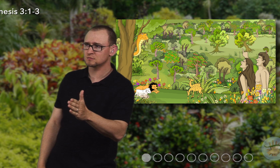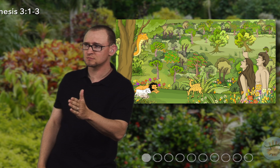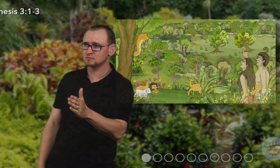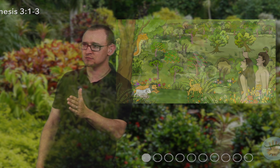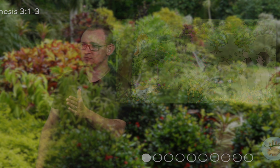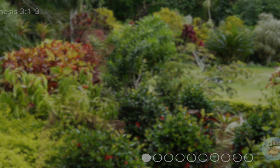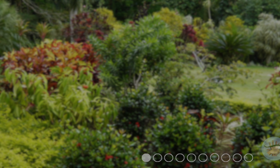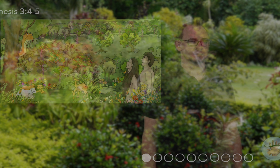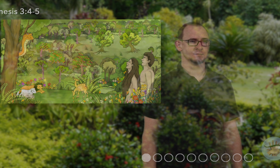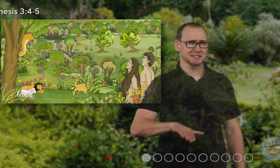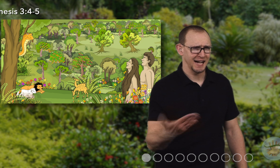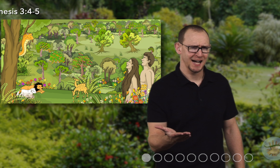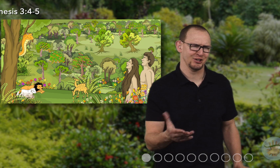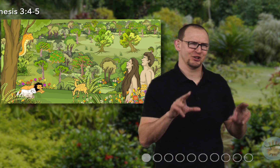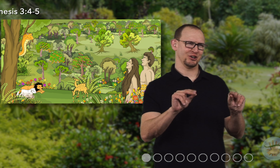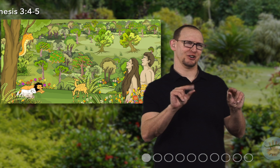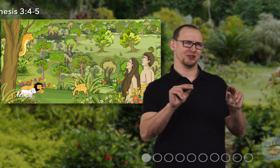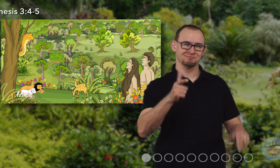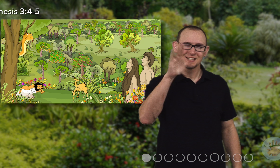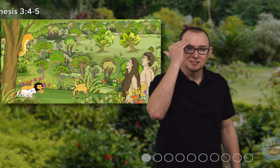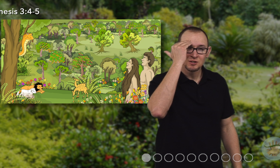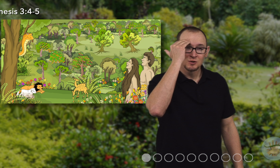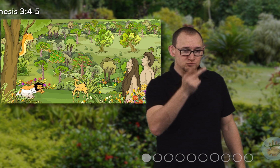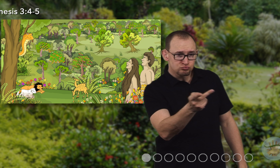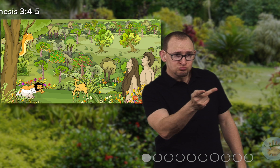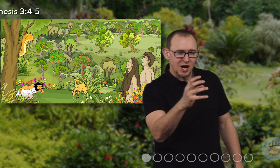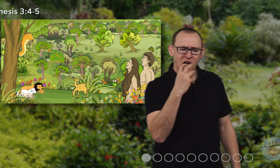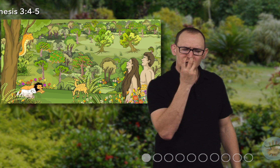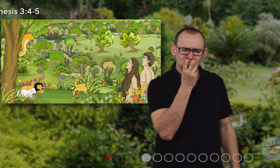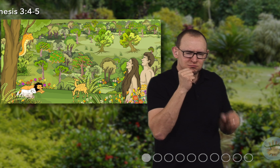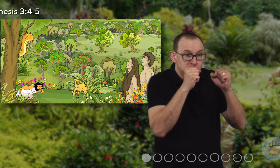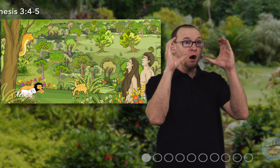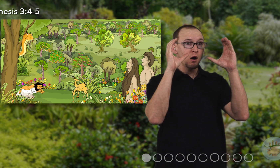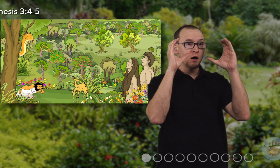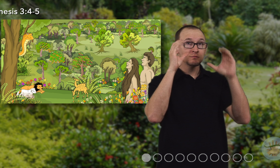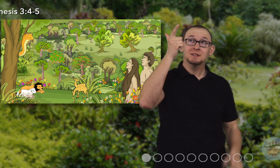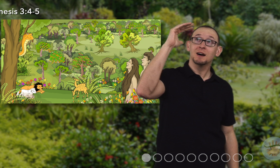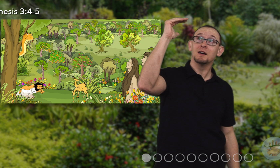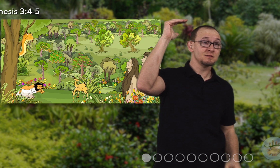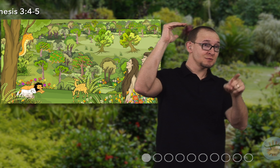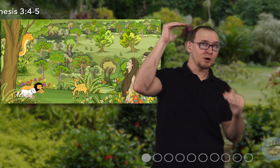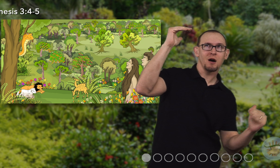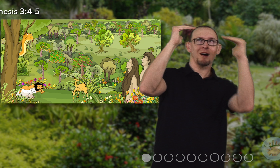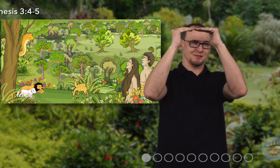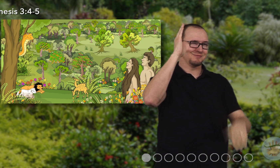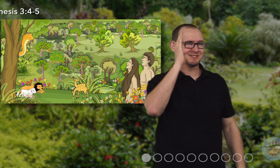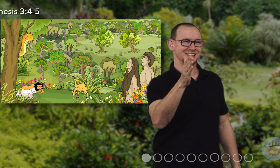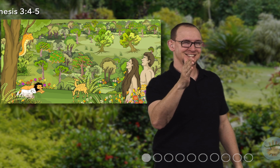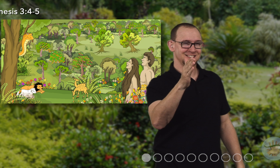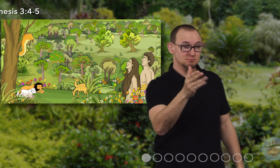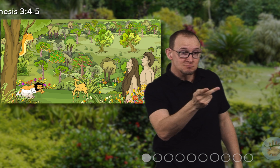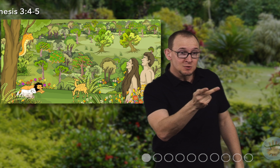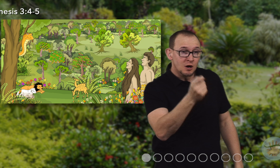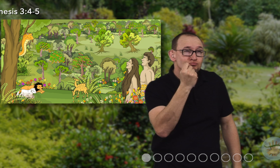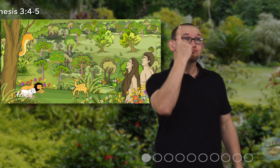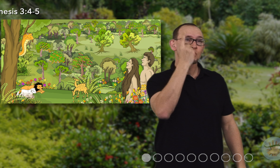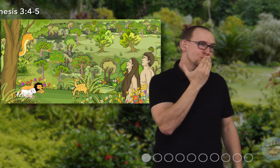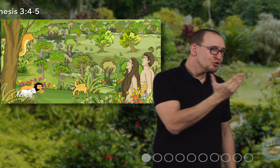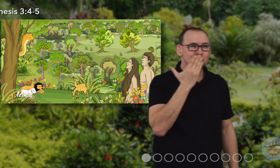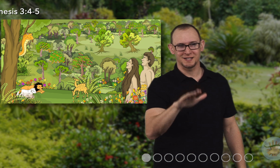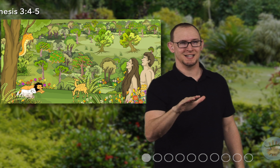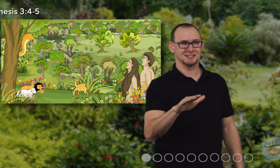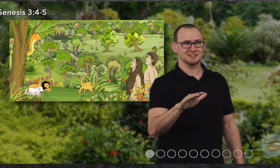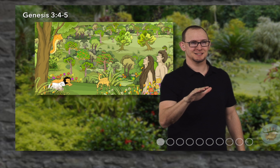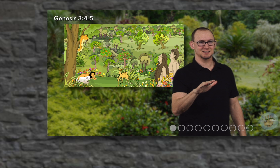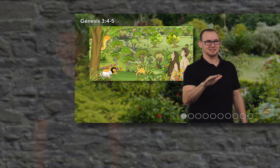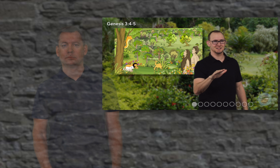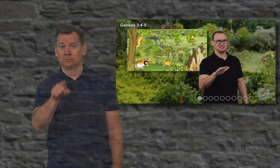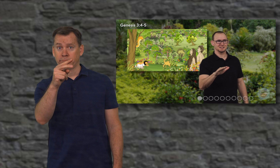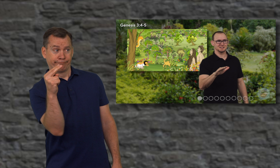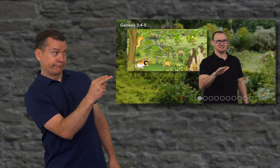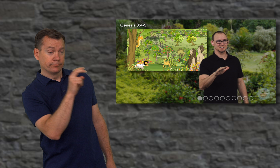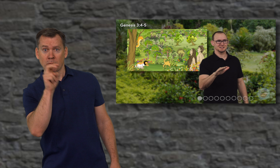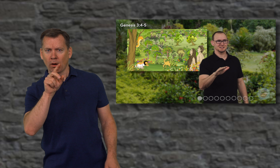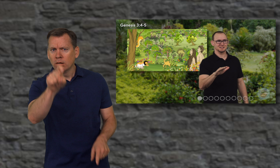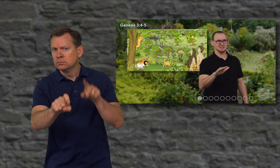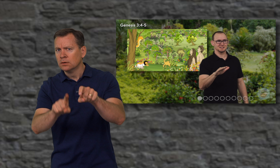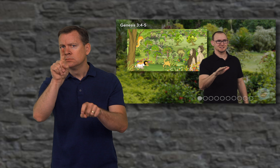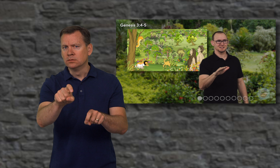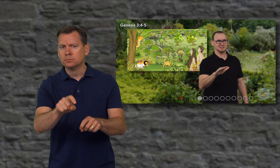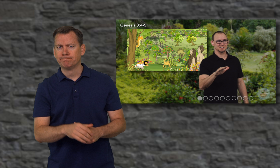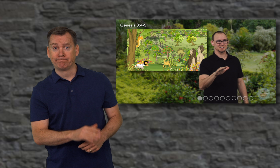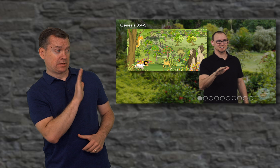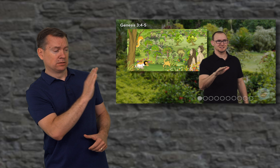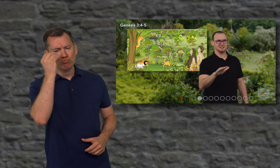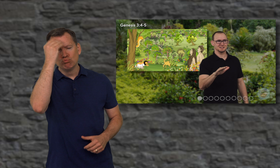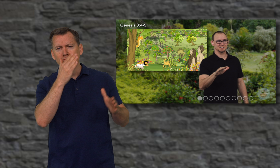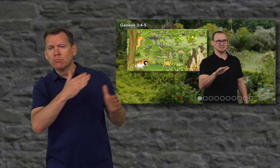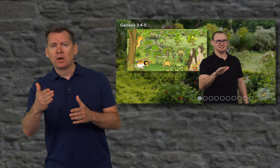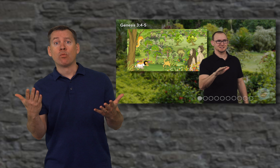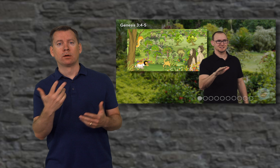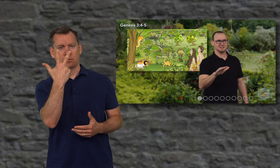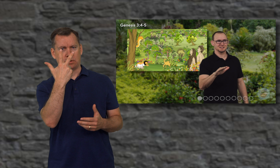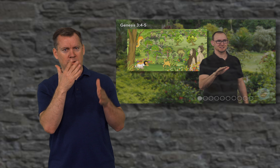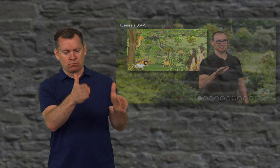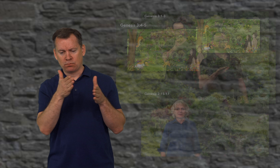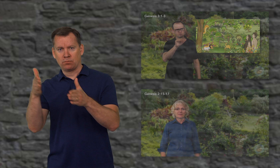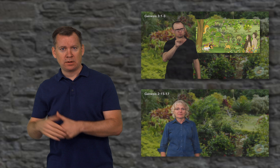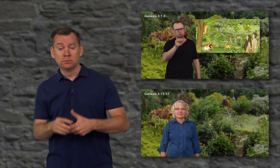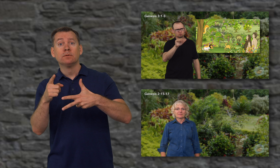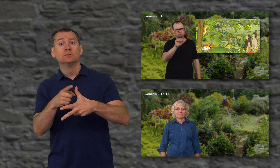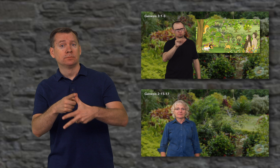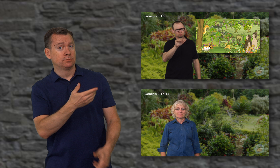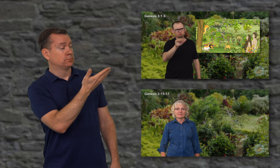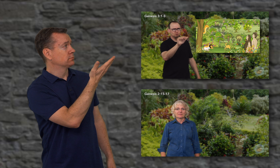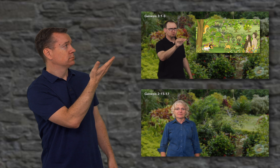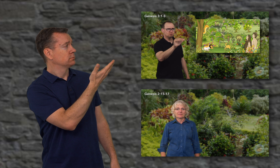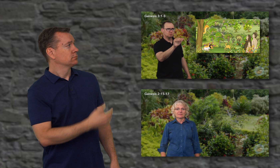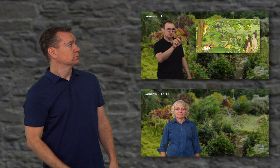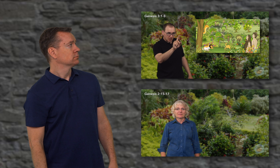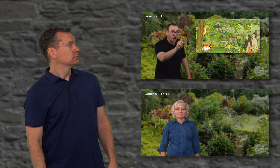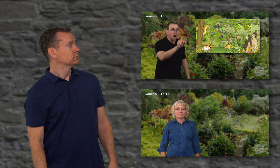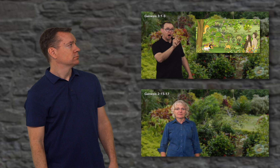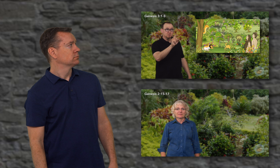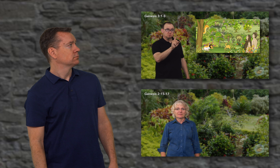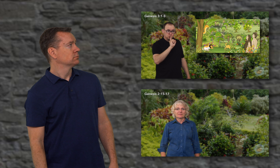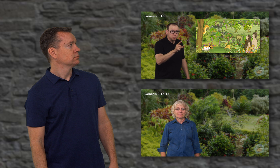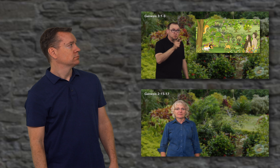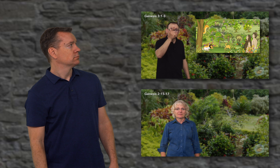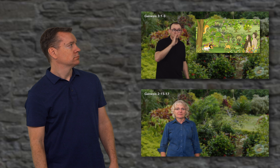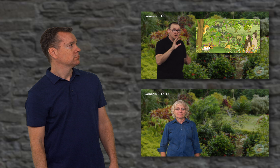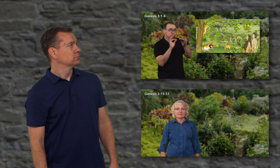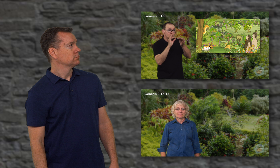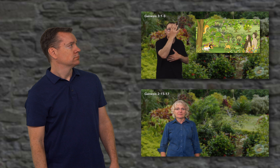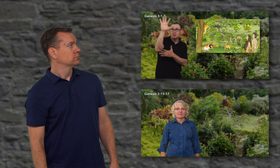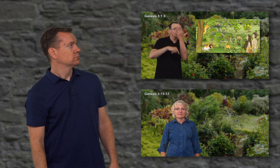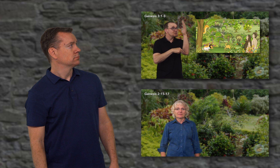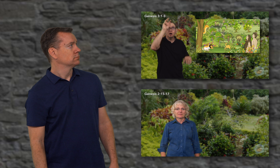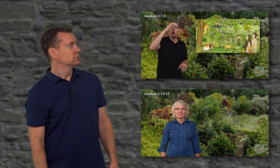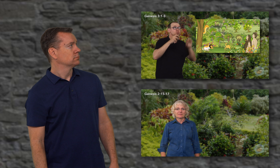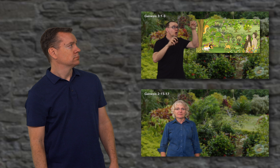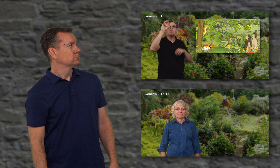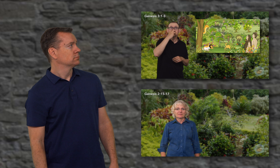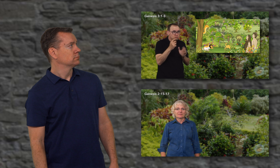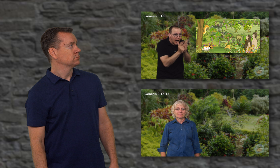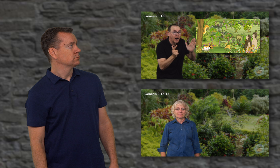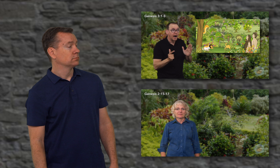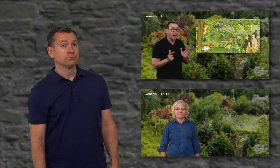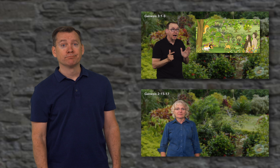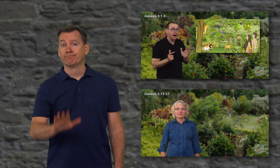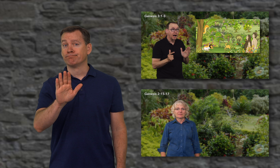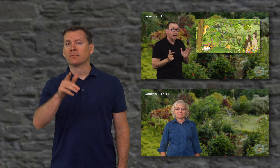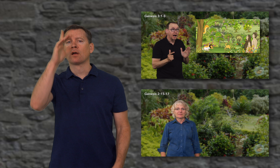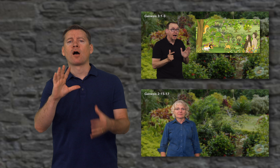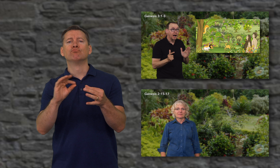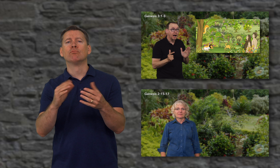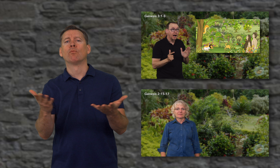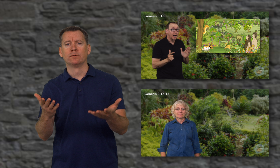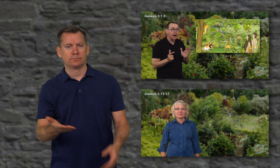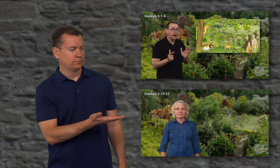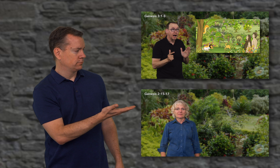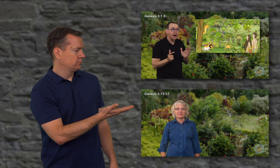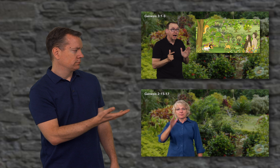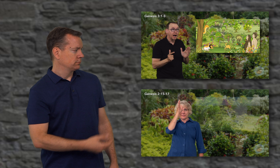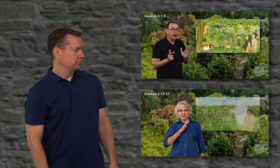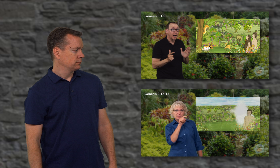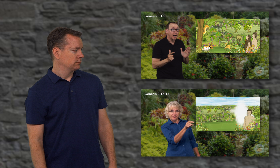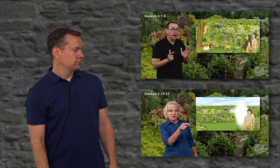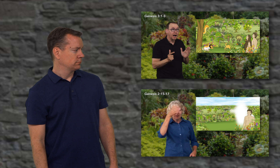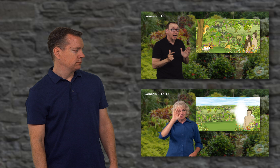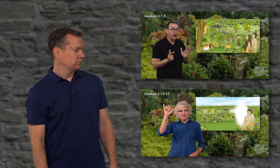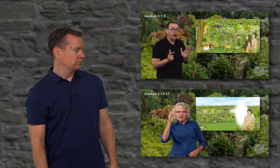“You will not surely die,” the serpent told her.